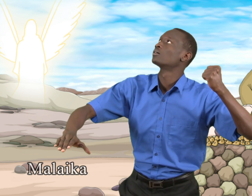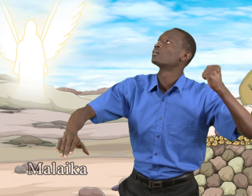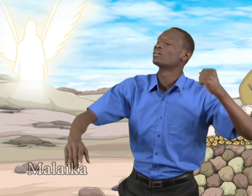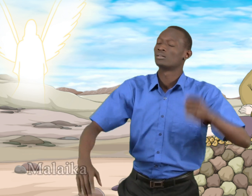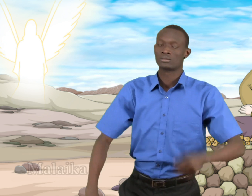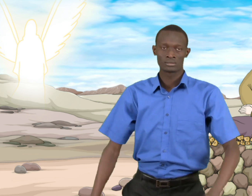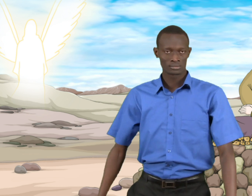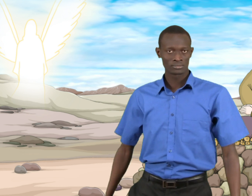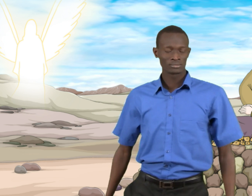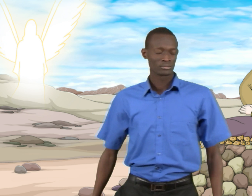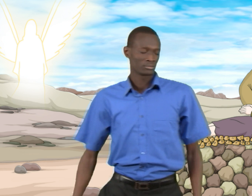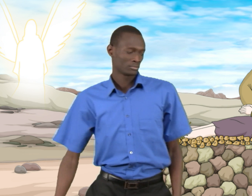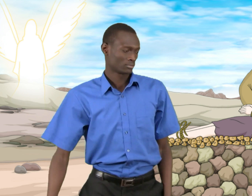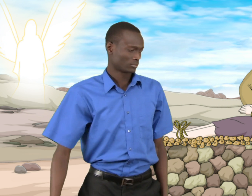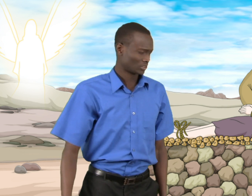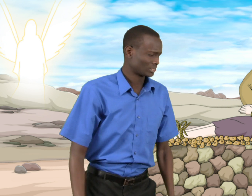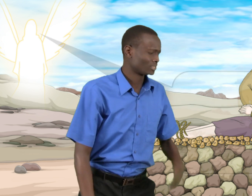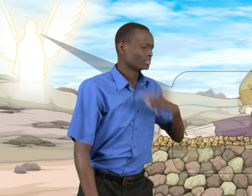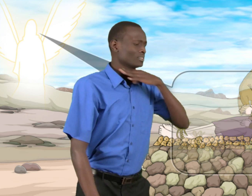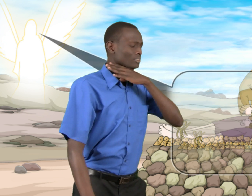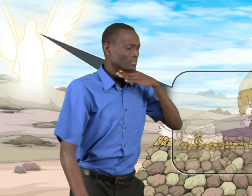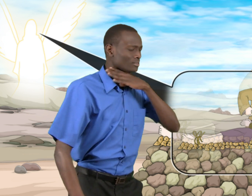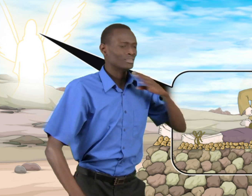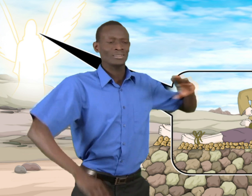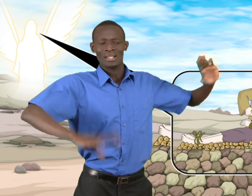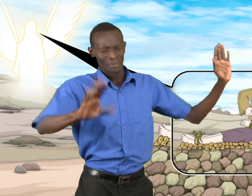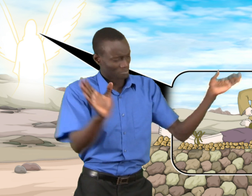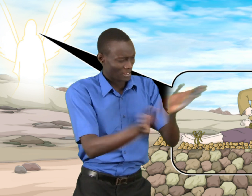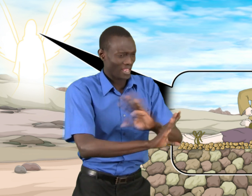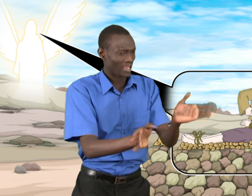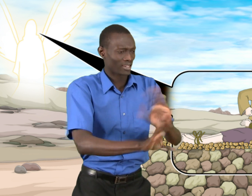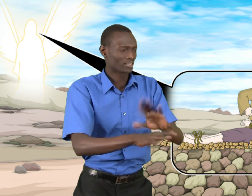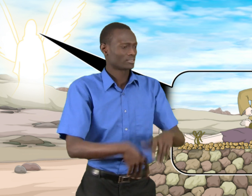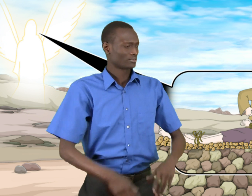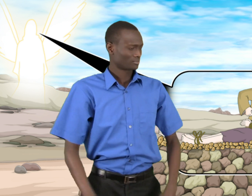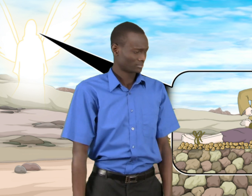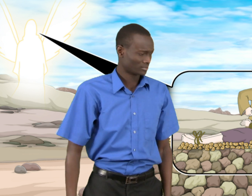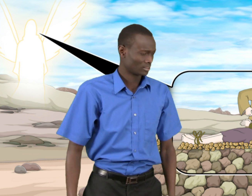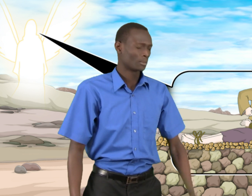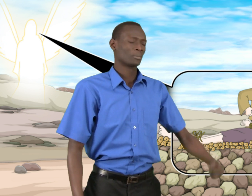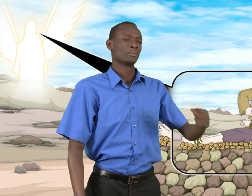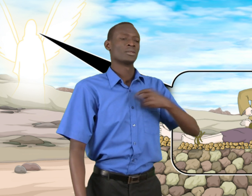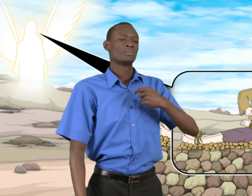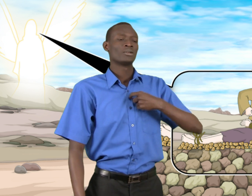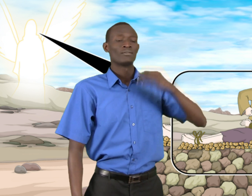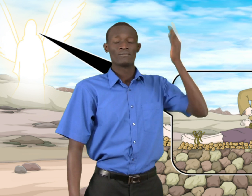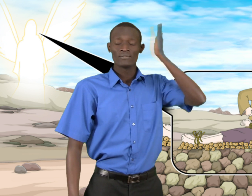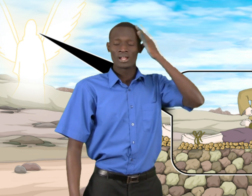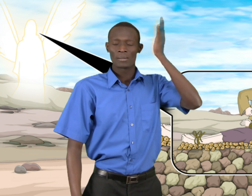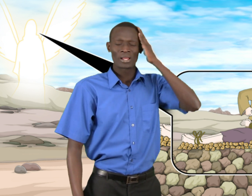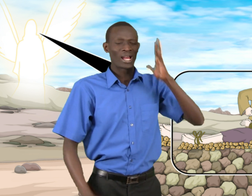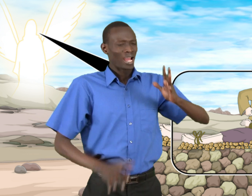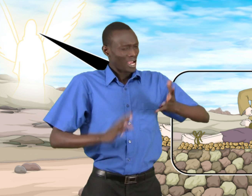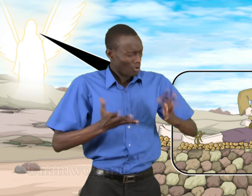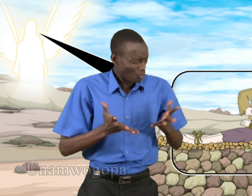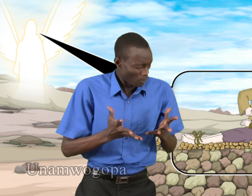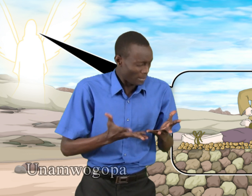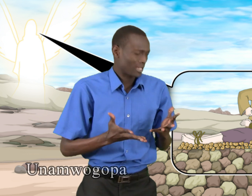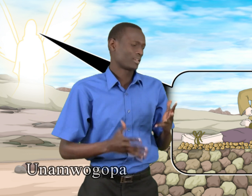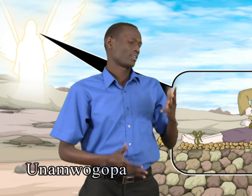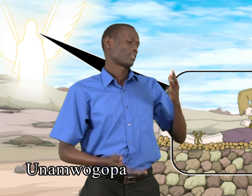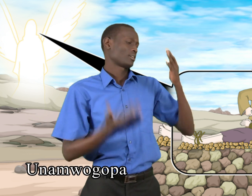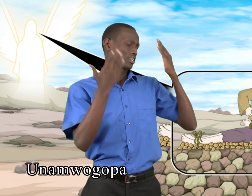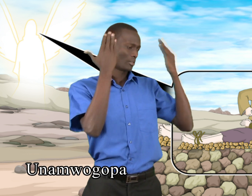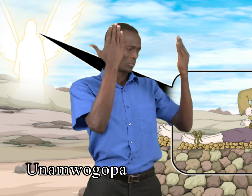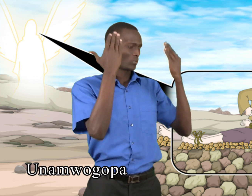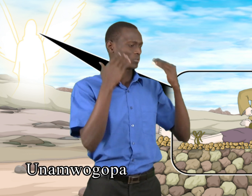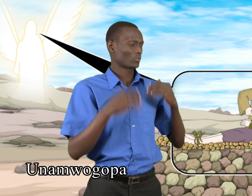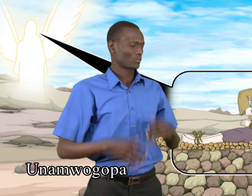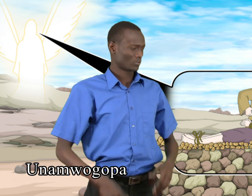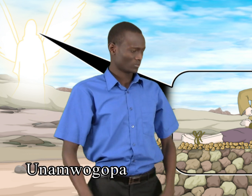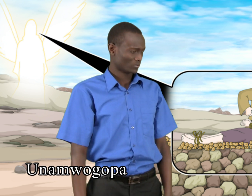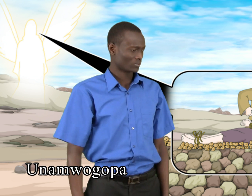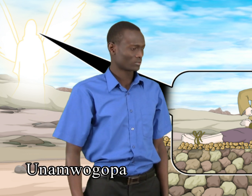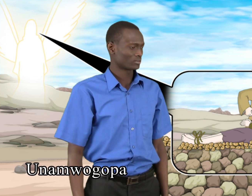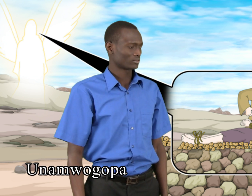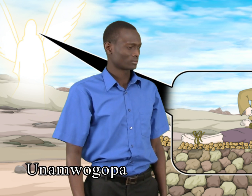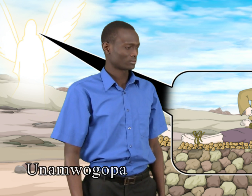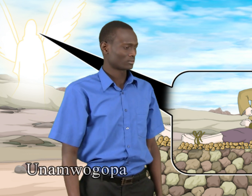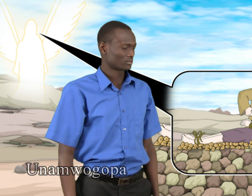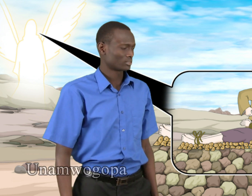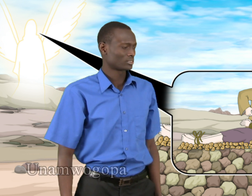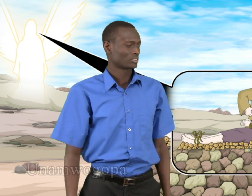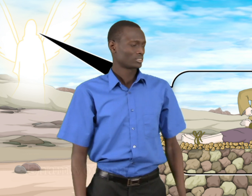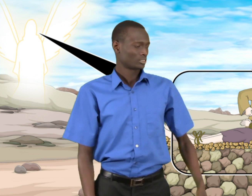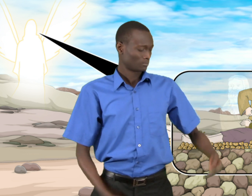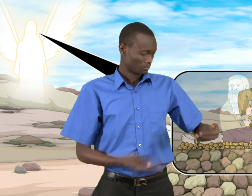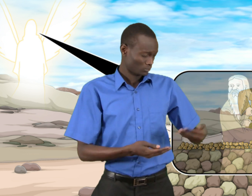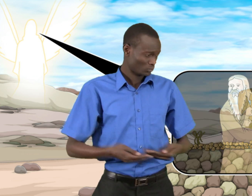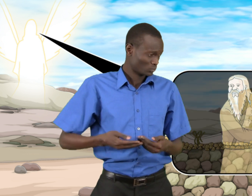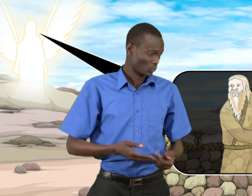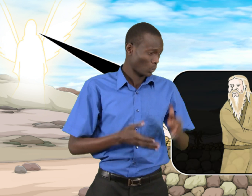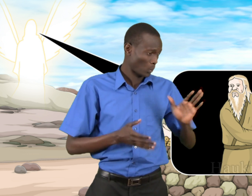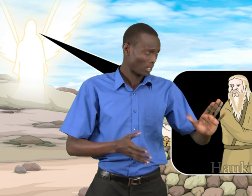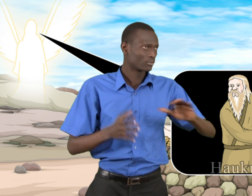“Here I am,” he replied.